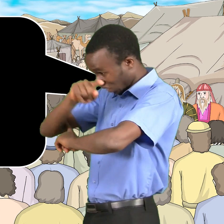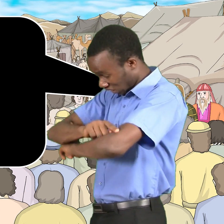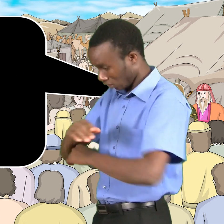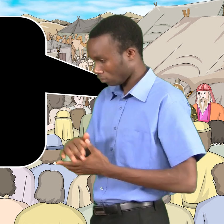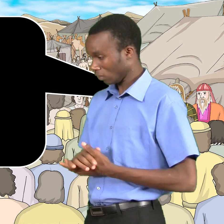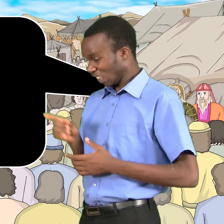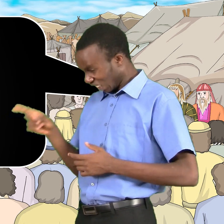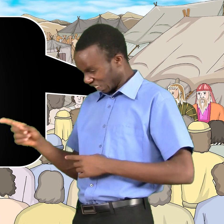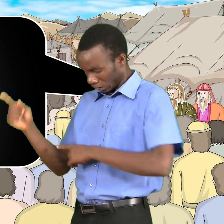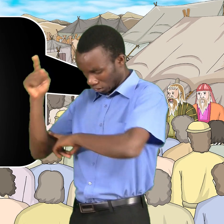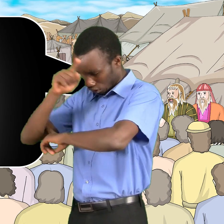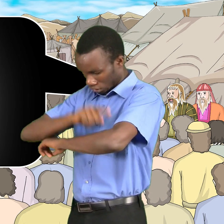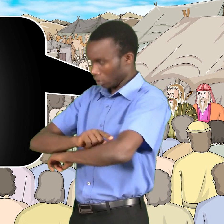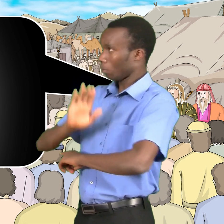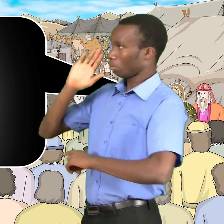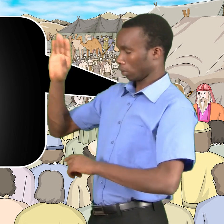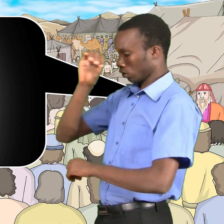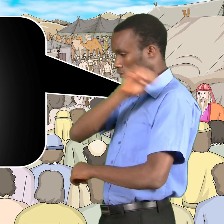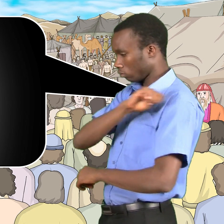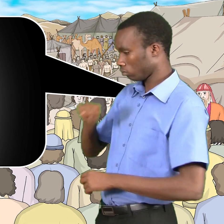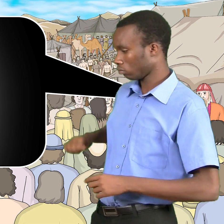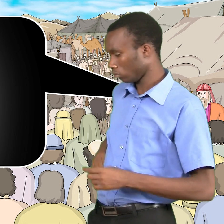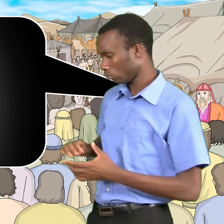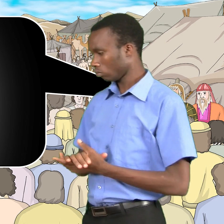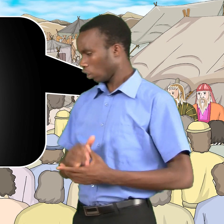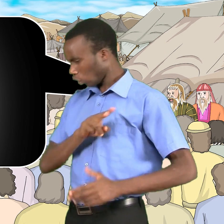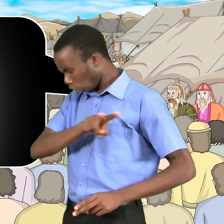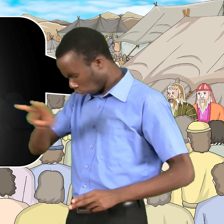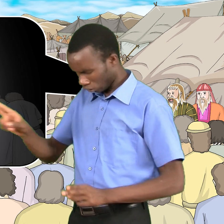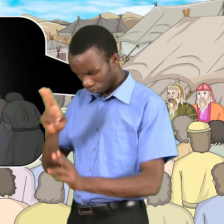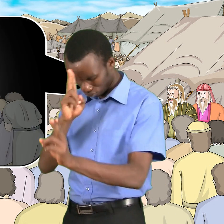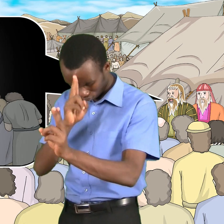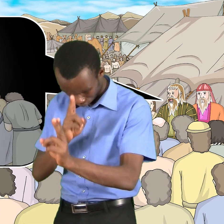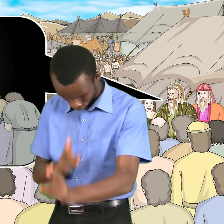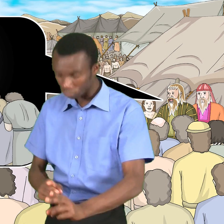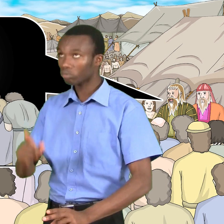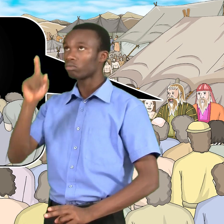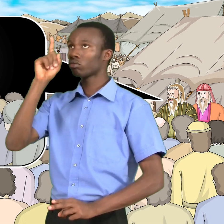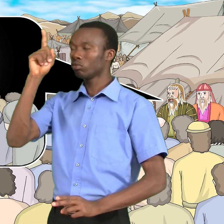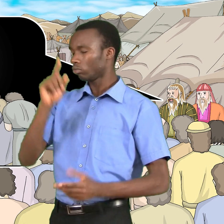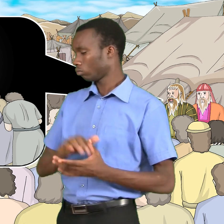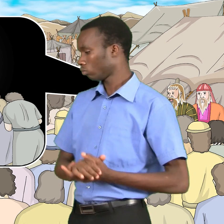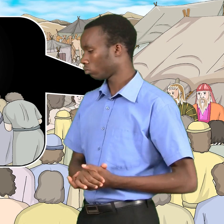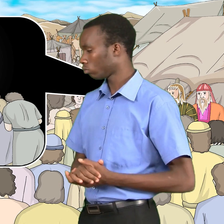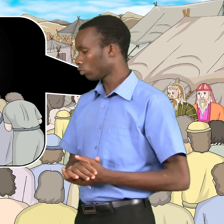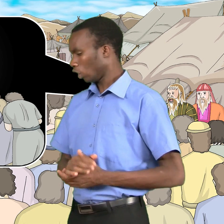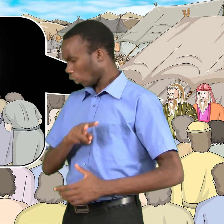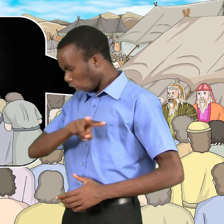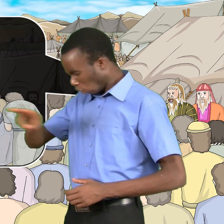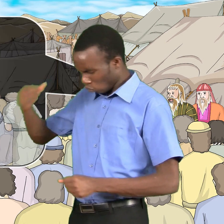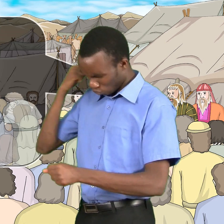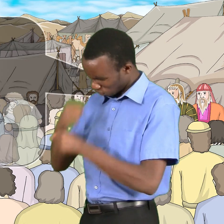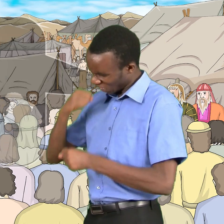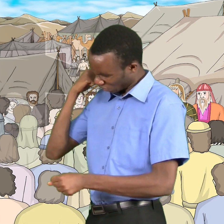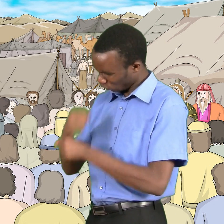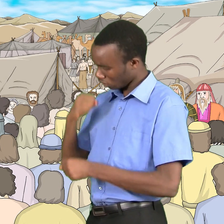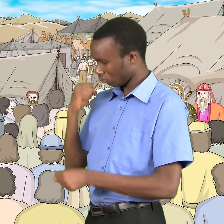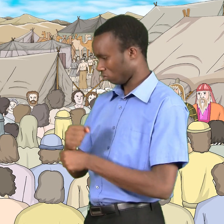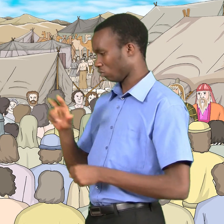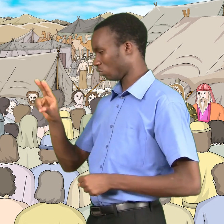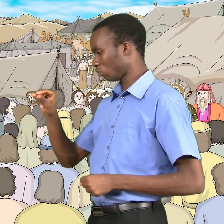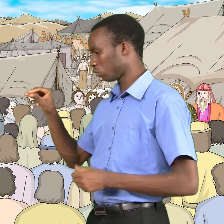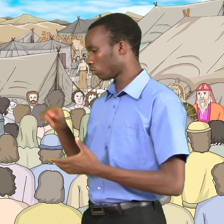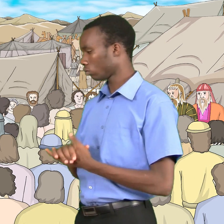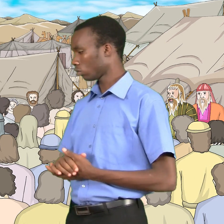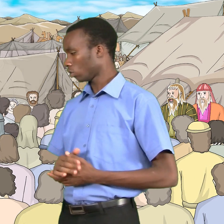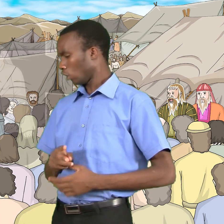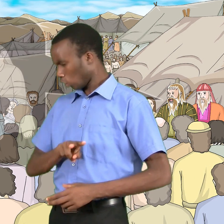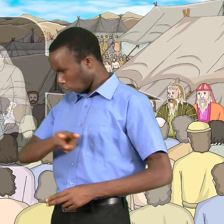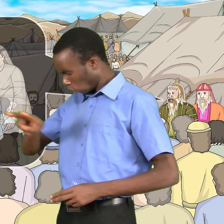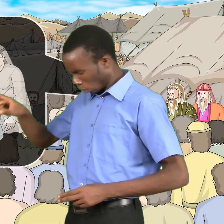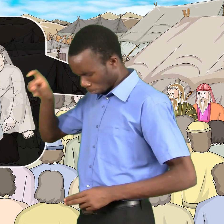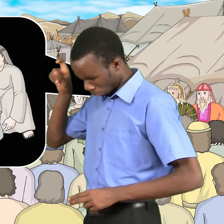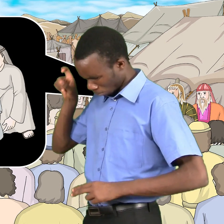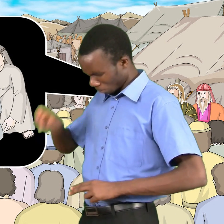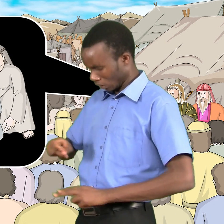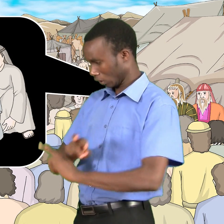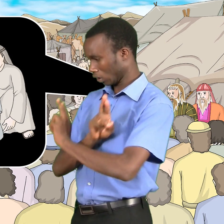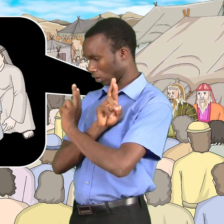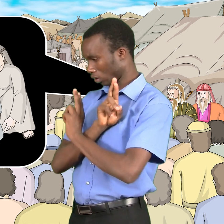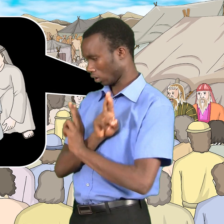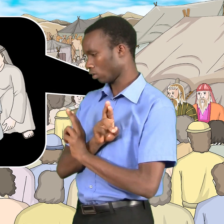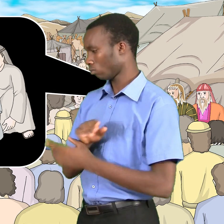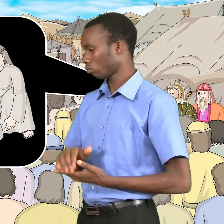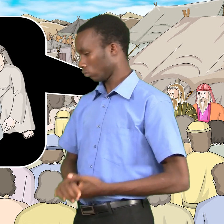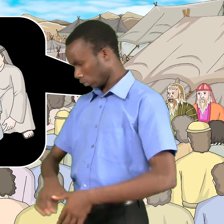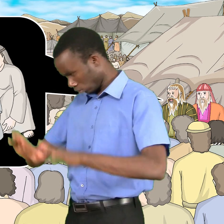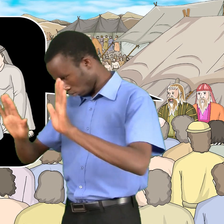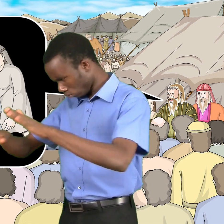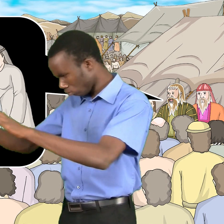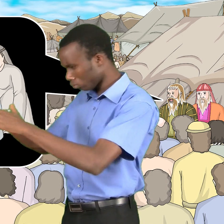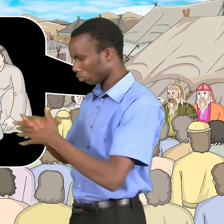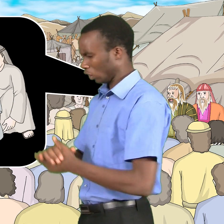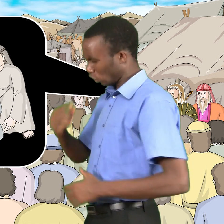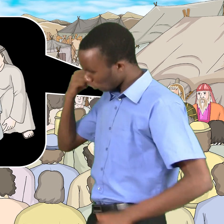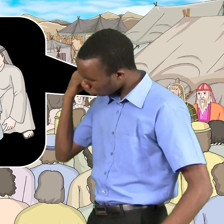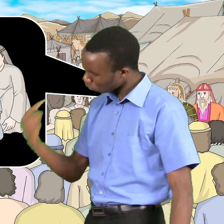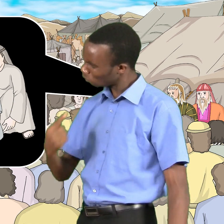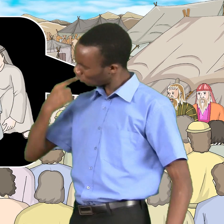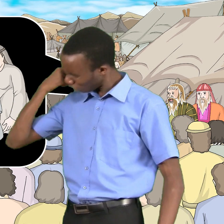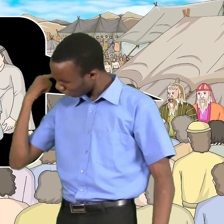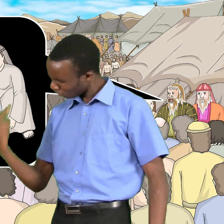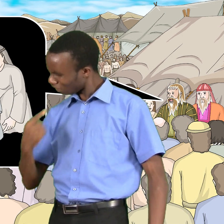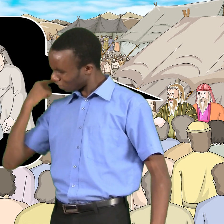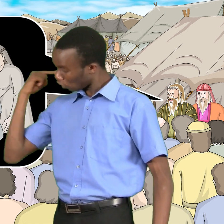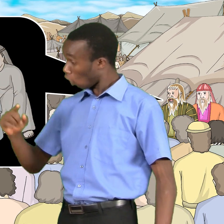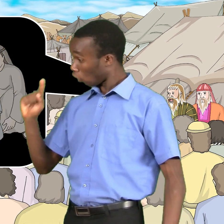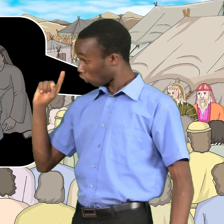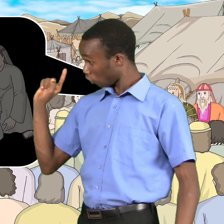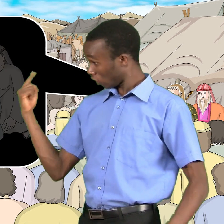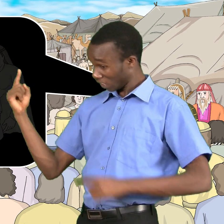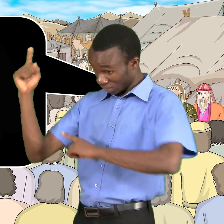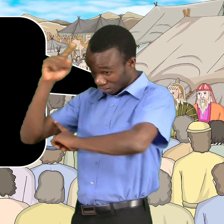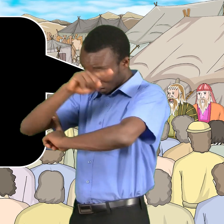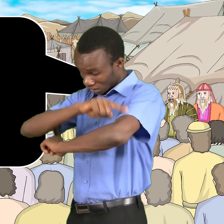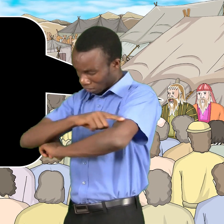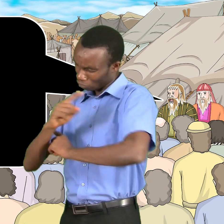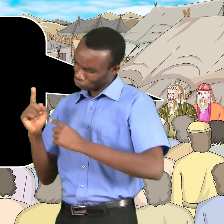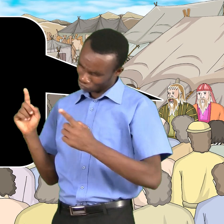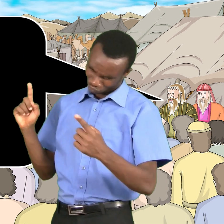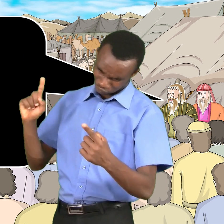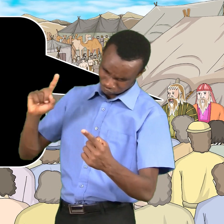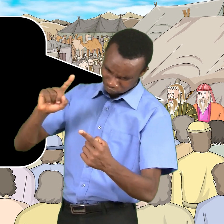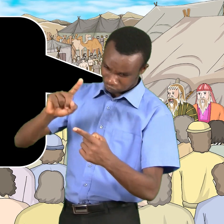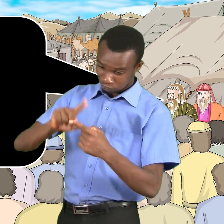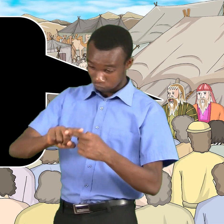Today you will not find anything in the field.